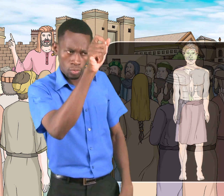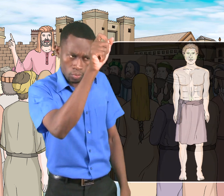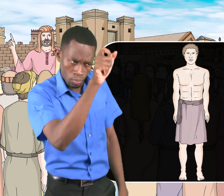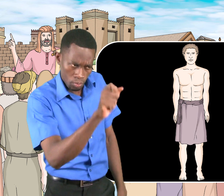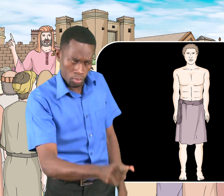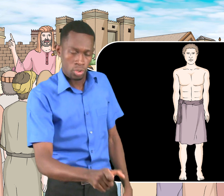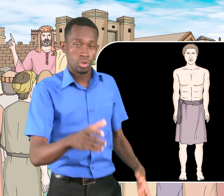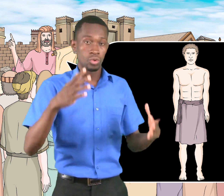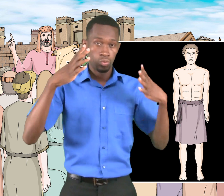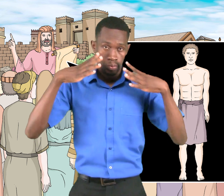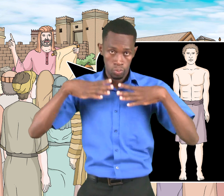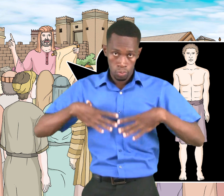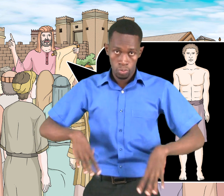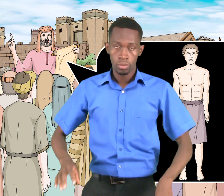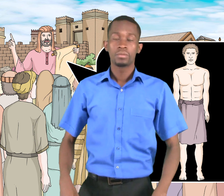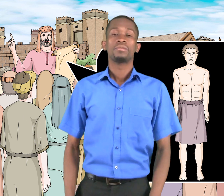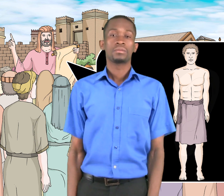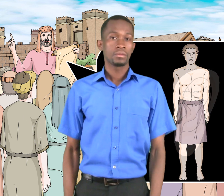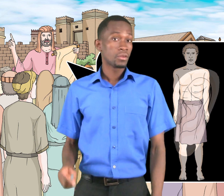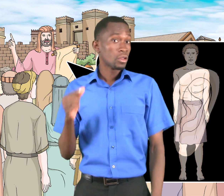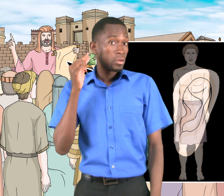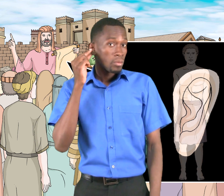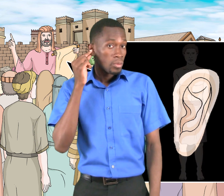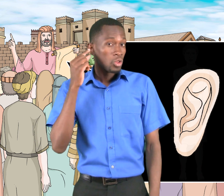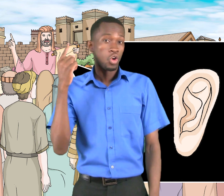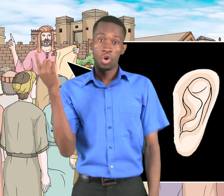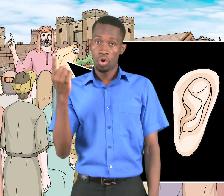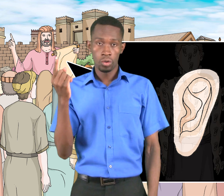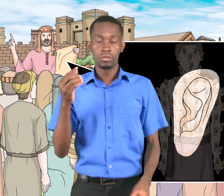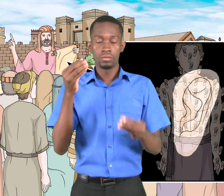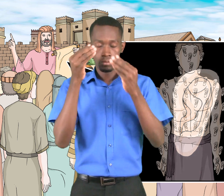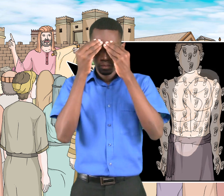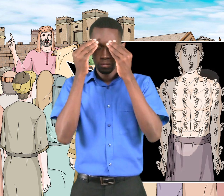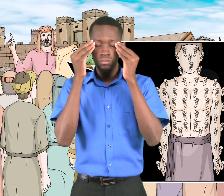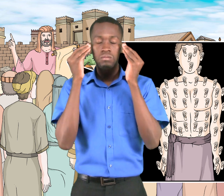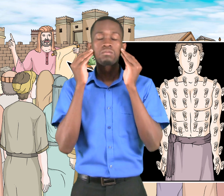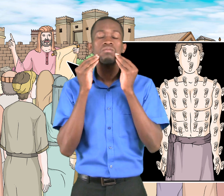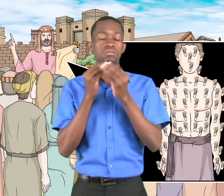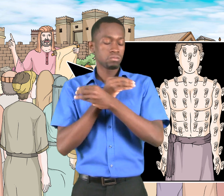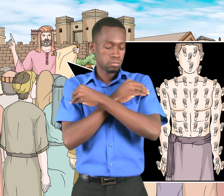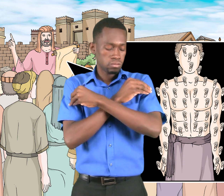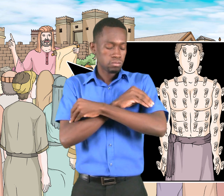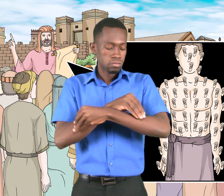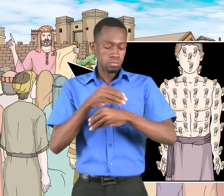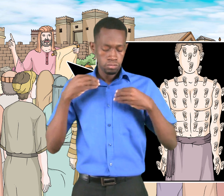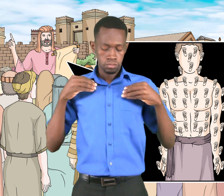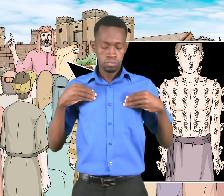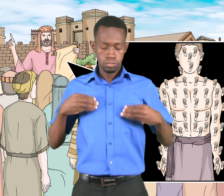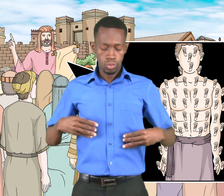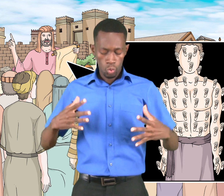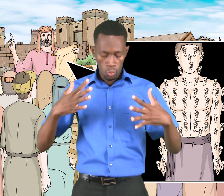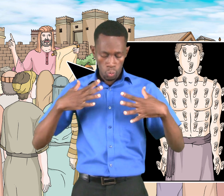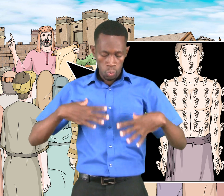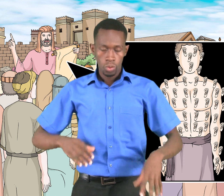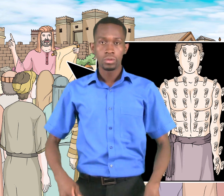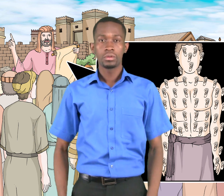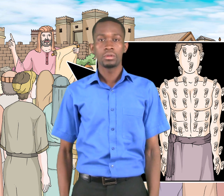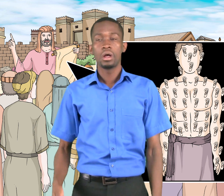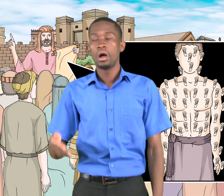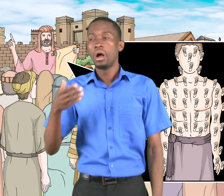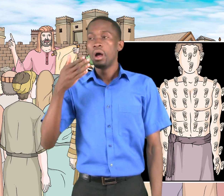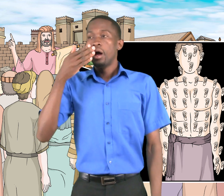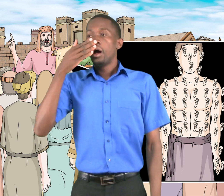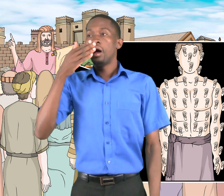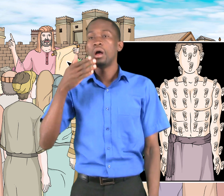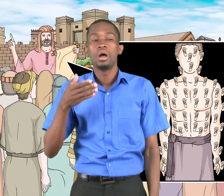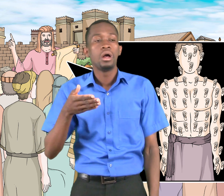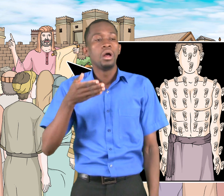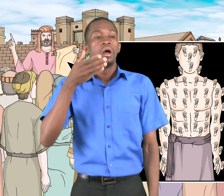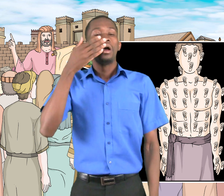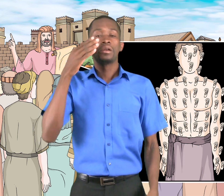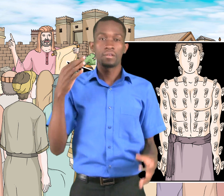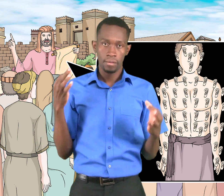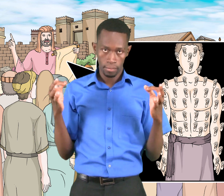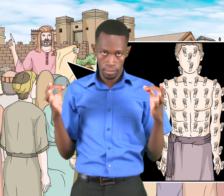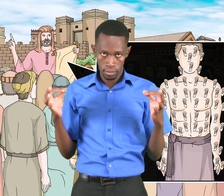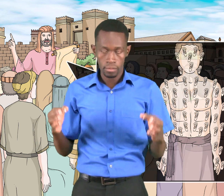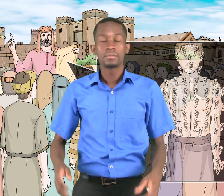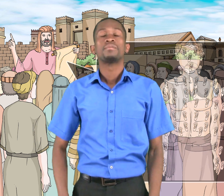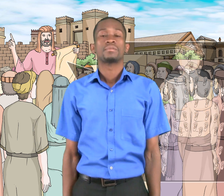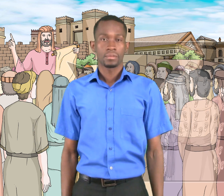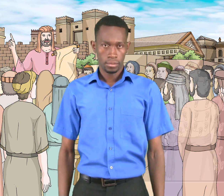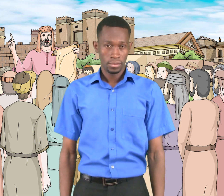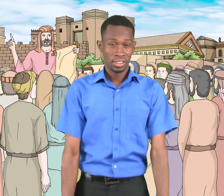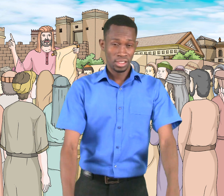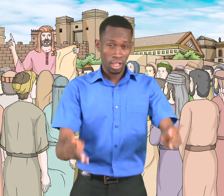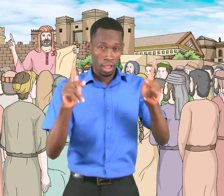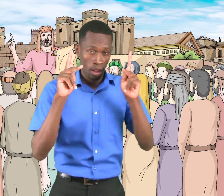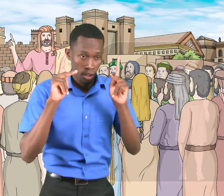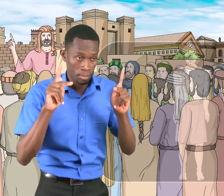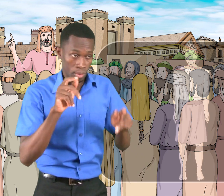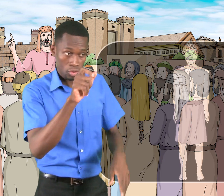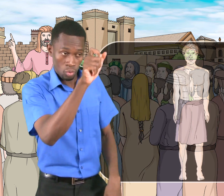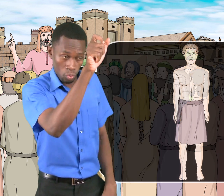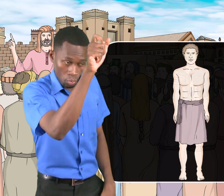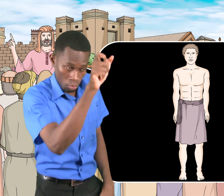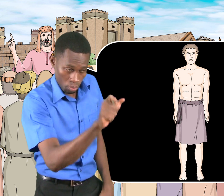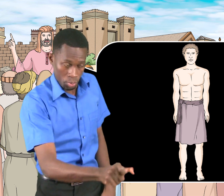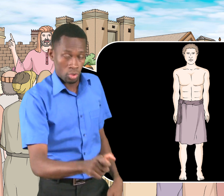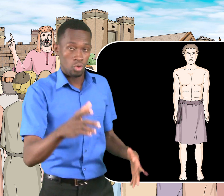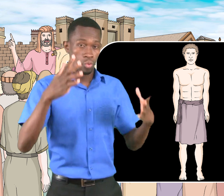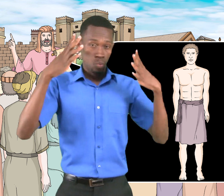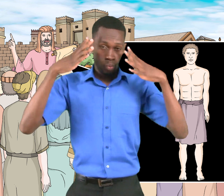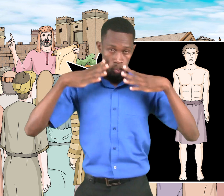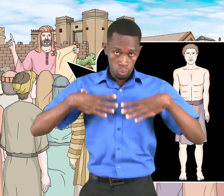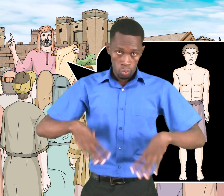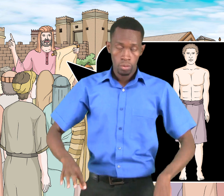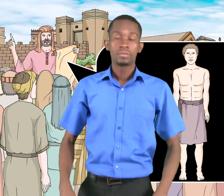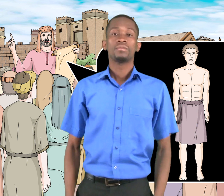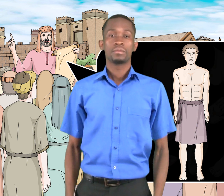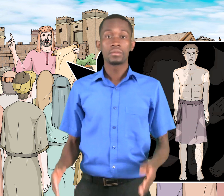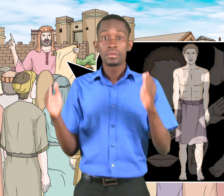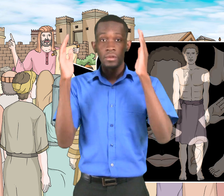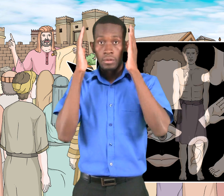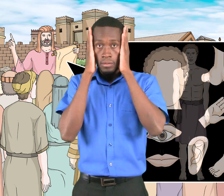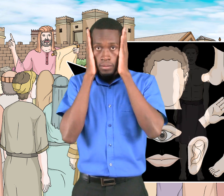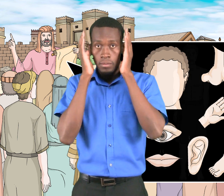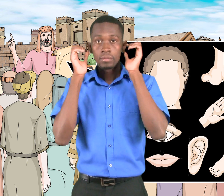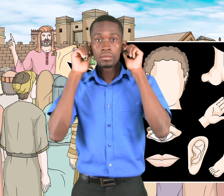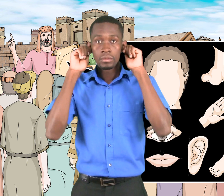If the whole body were an ear, where would the sense of smell be?